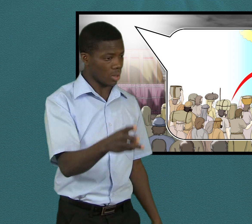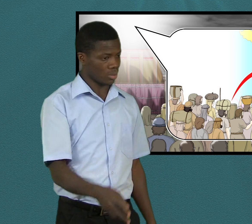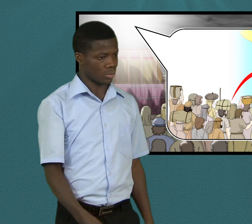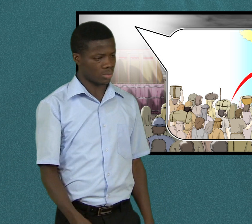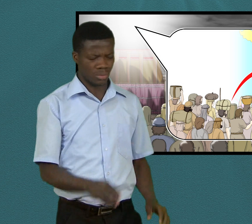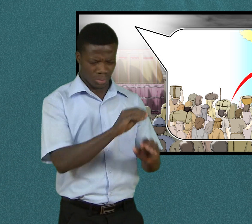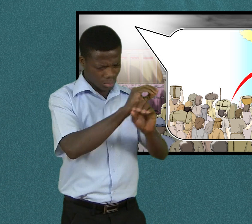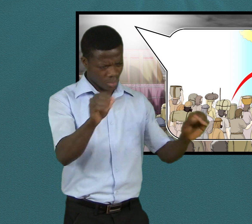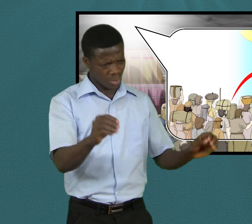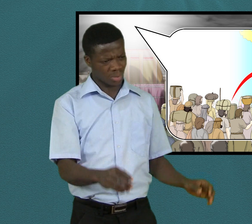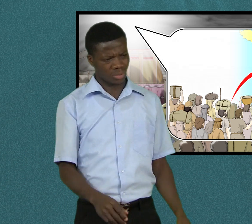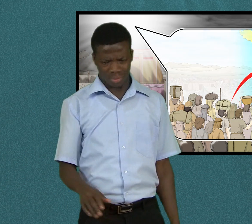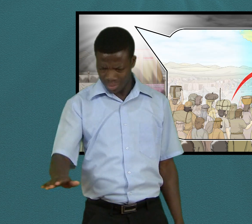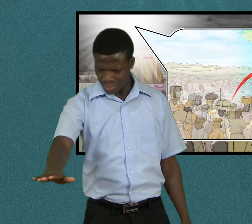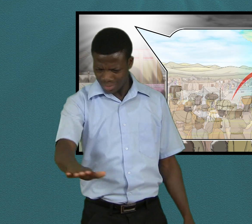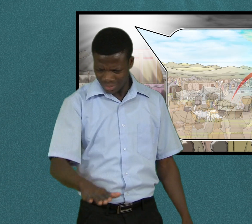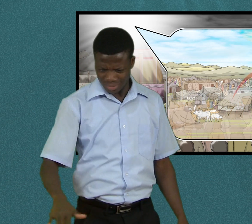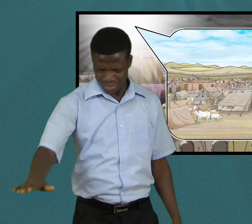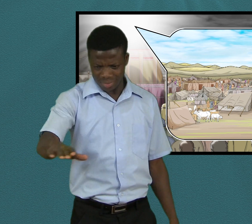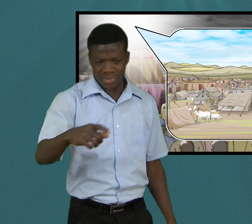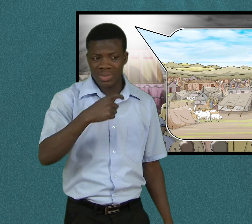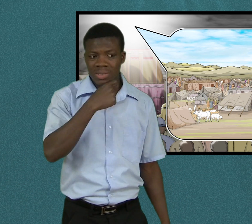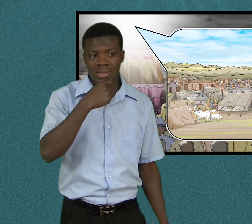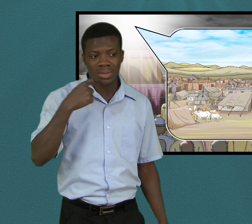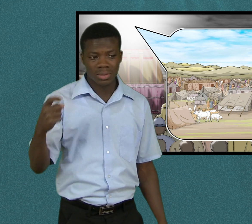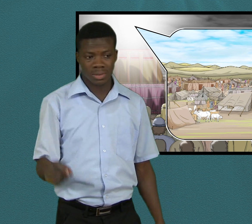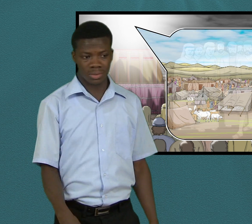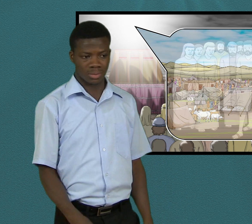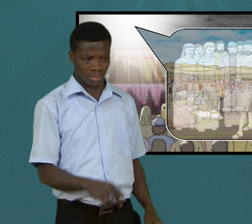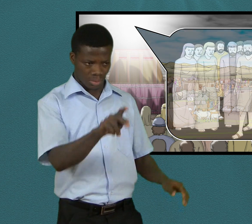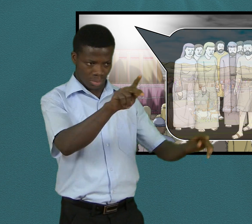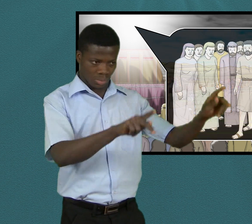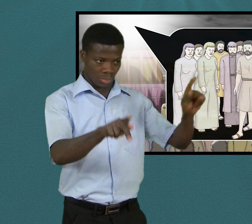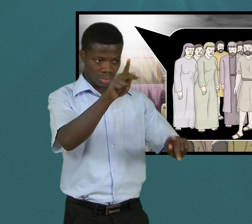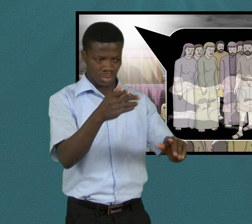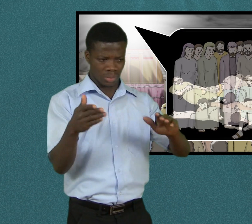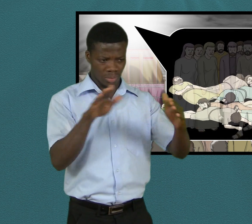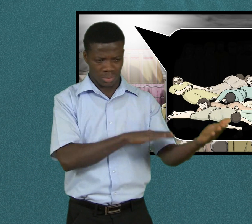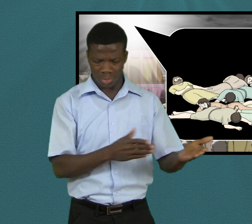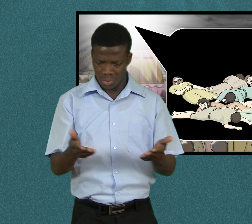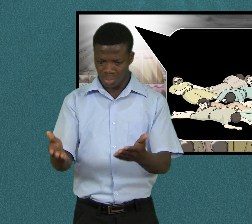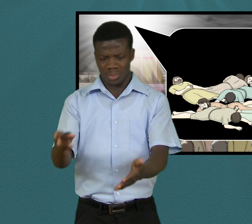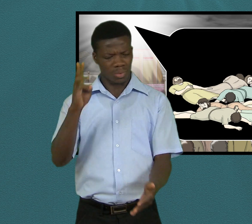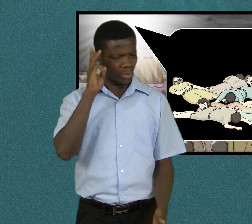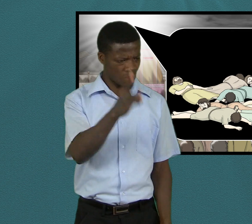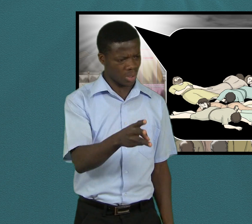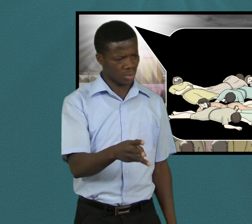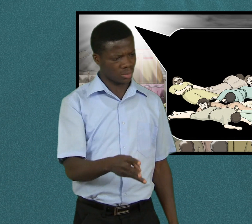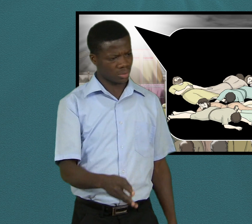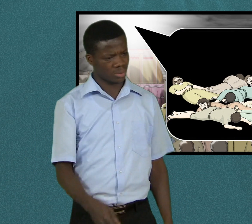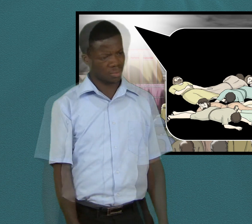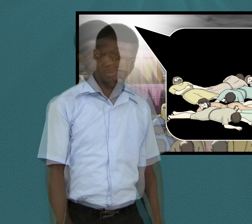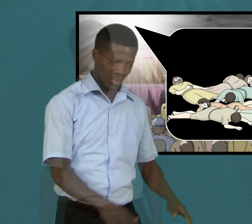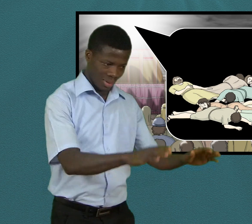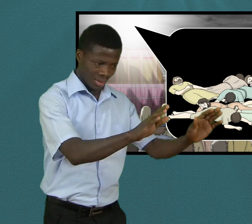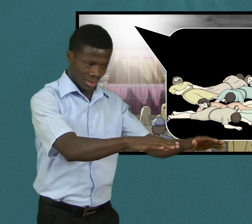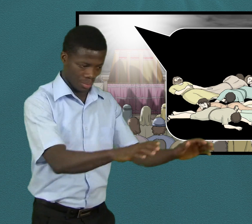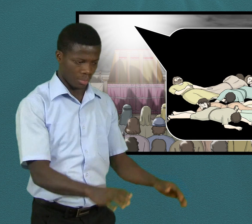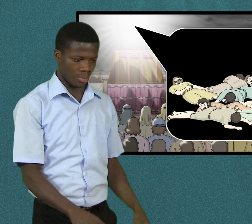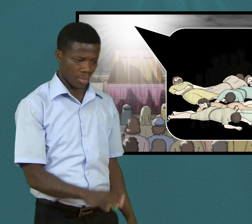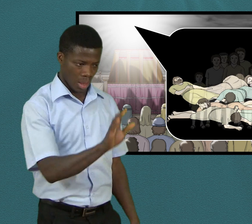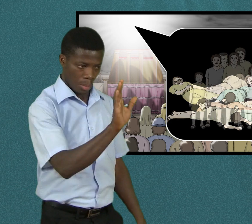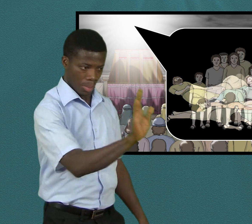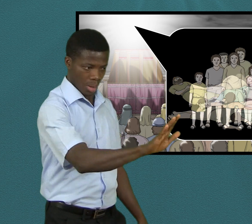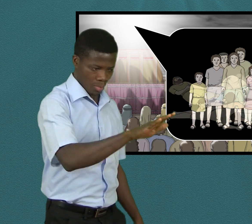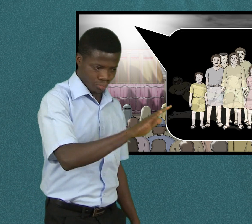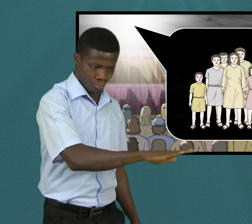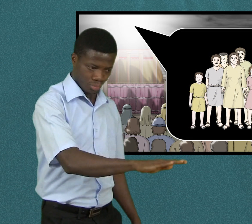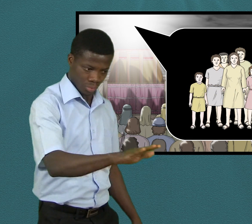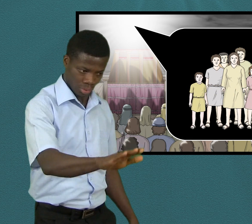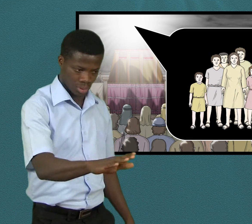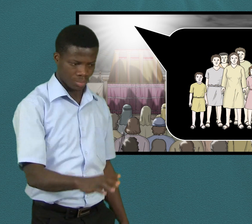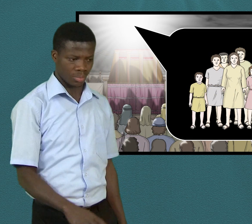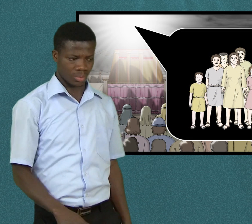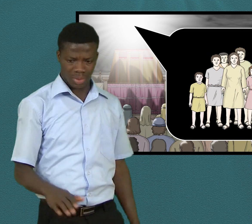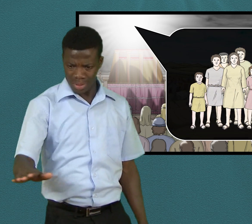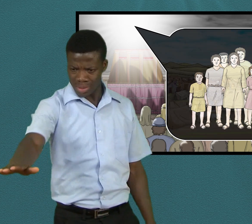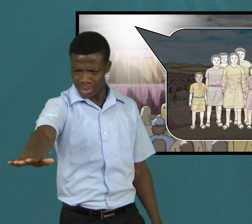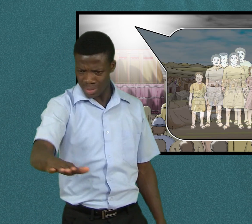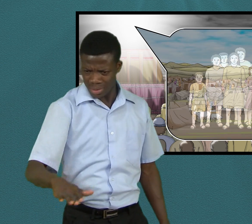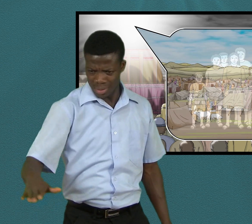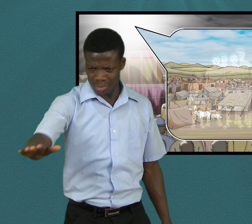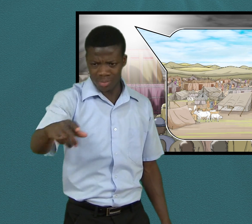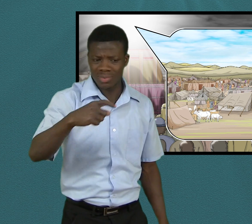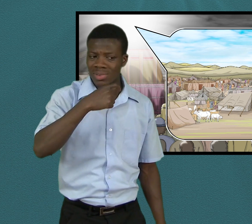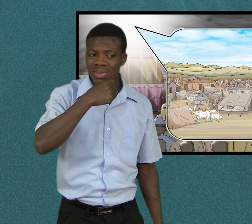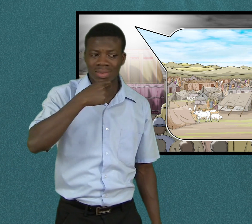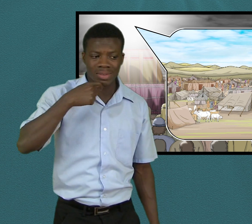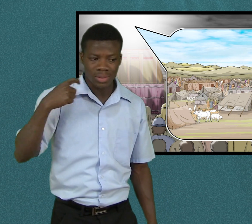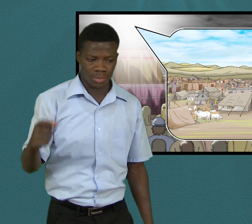As for you, however, your bodies will fall in this wilderness.